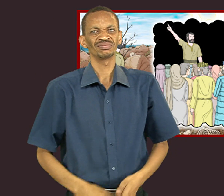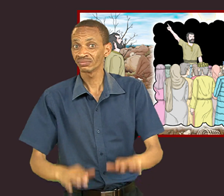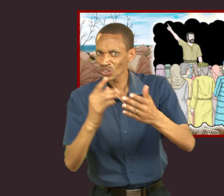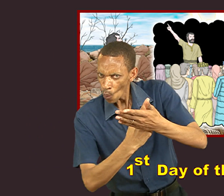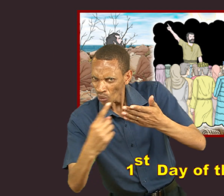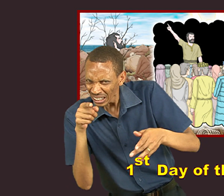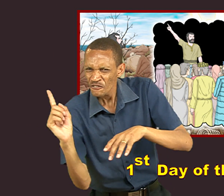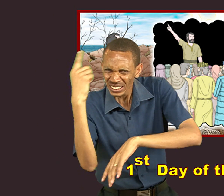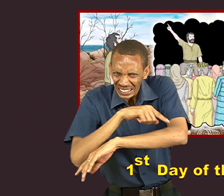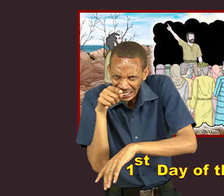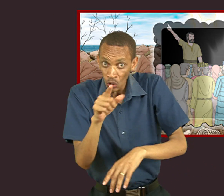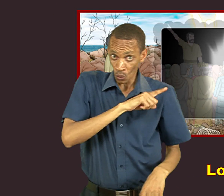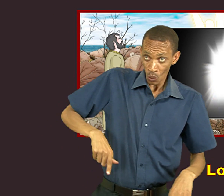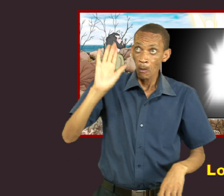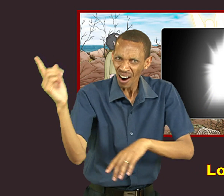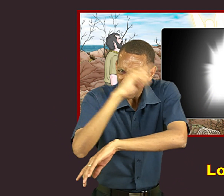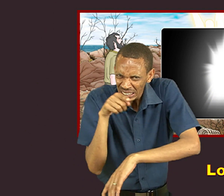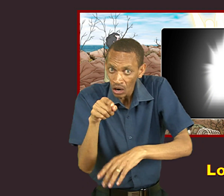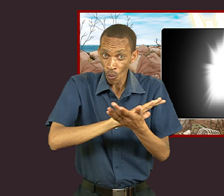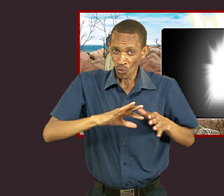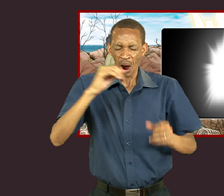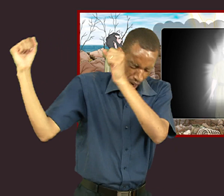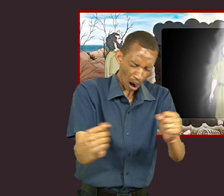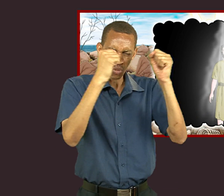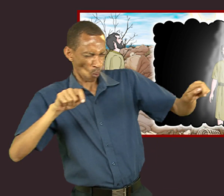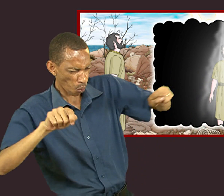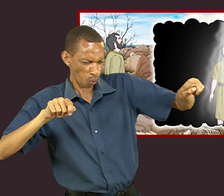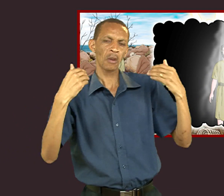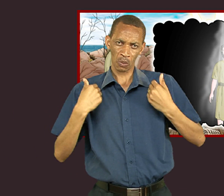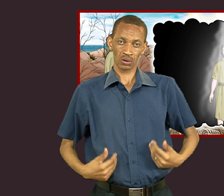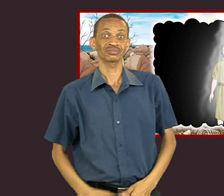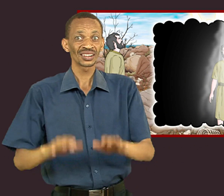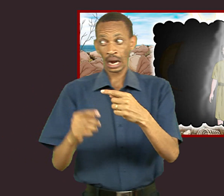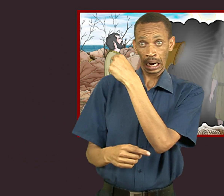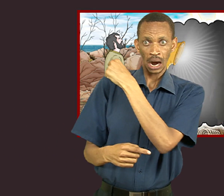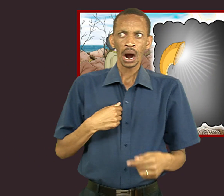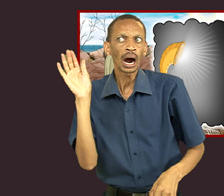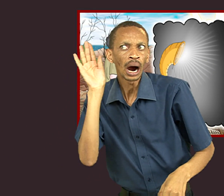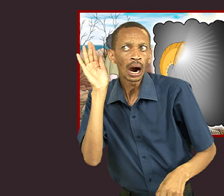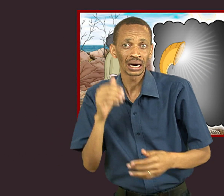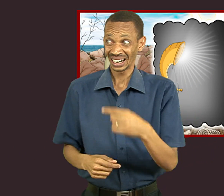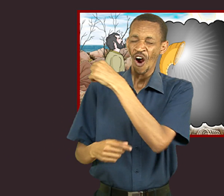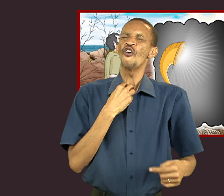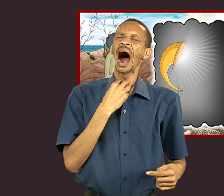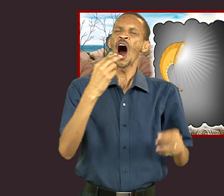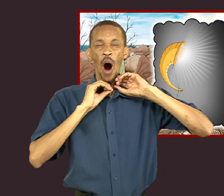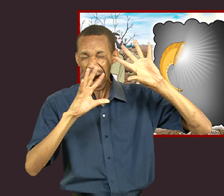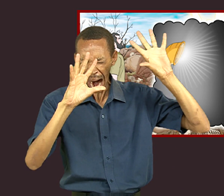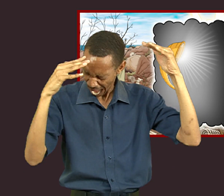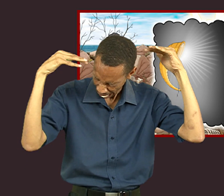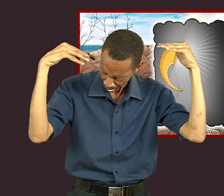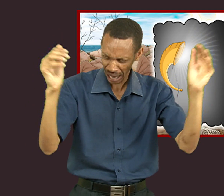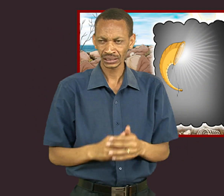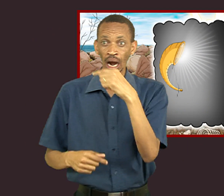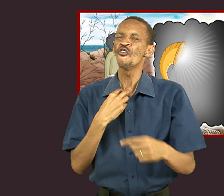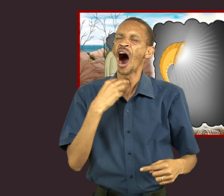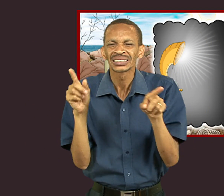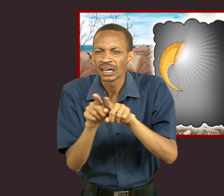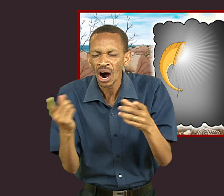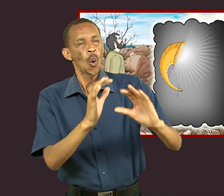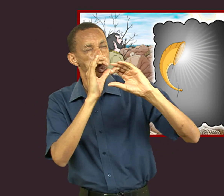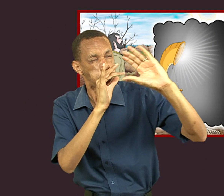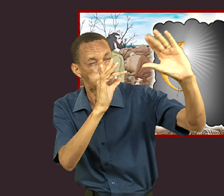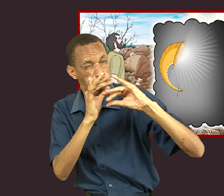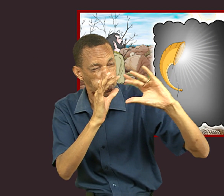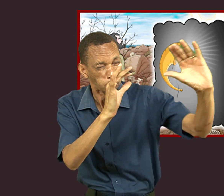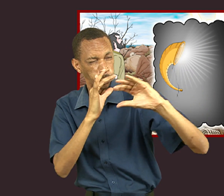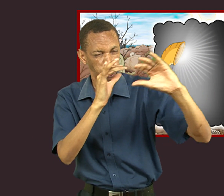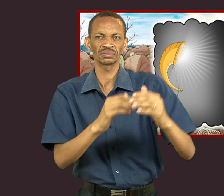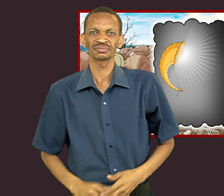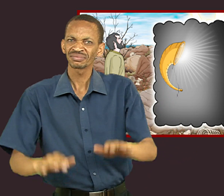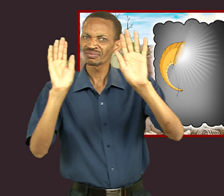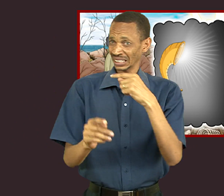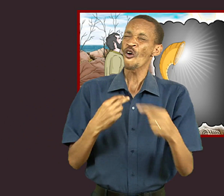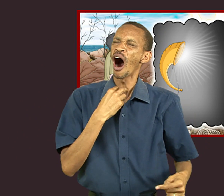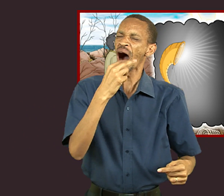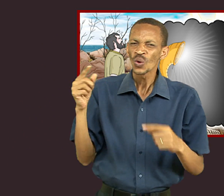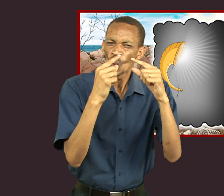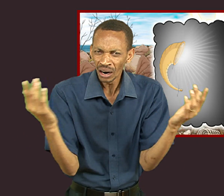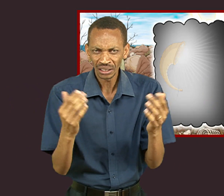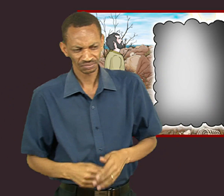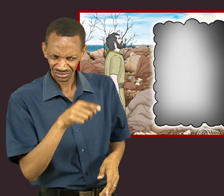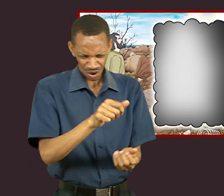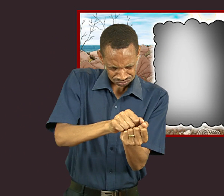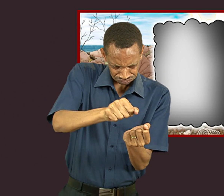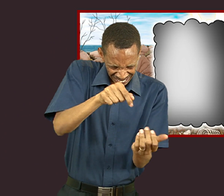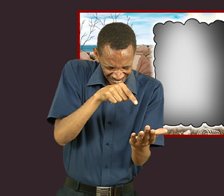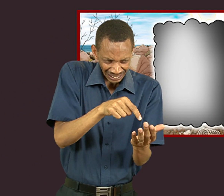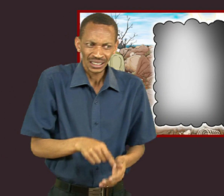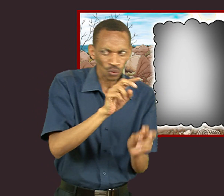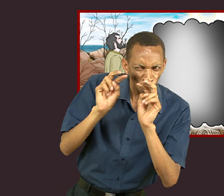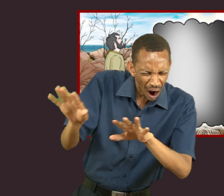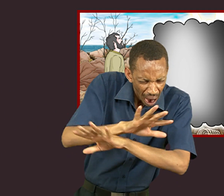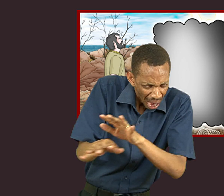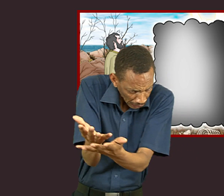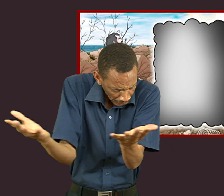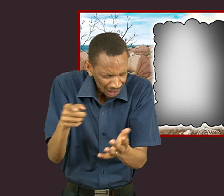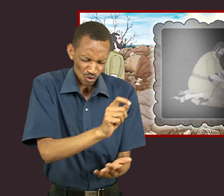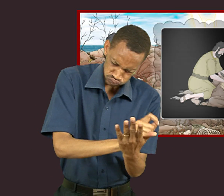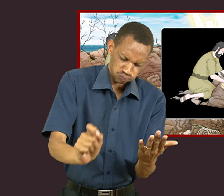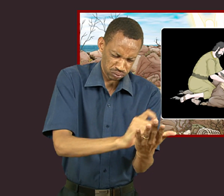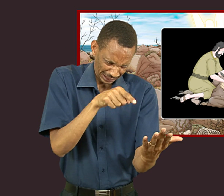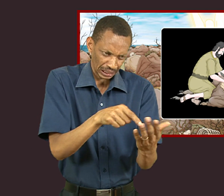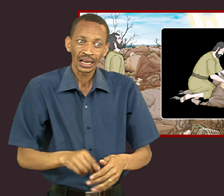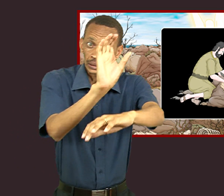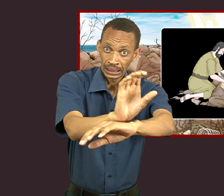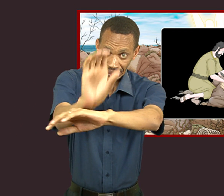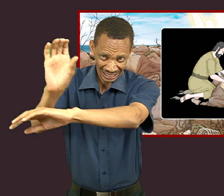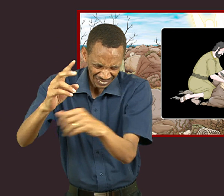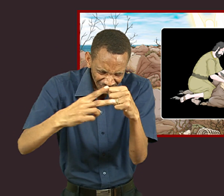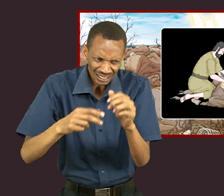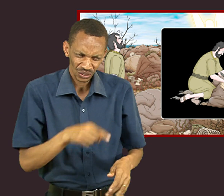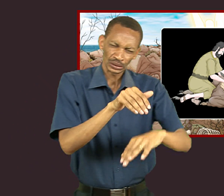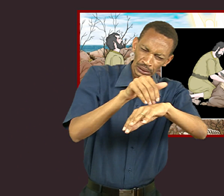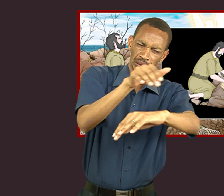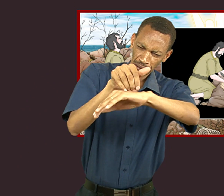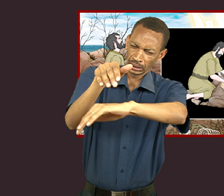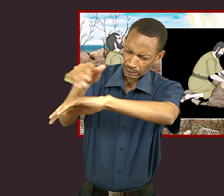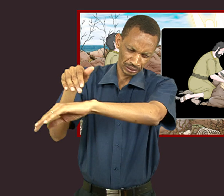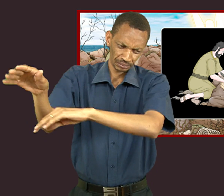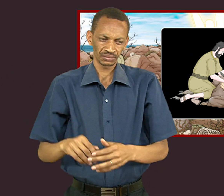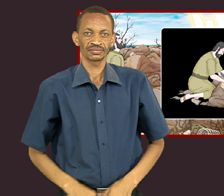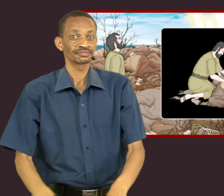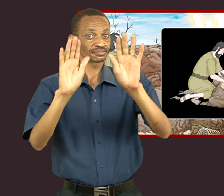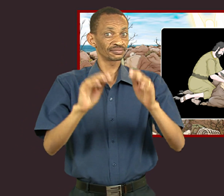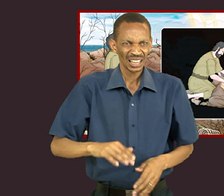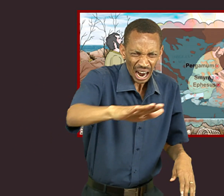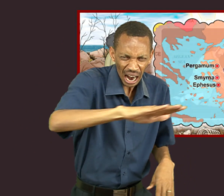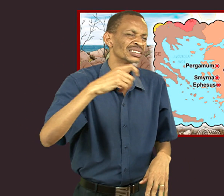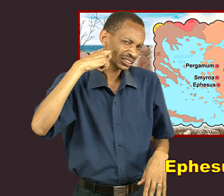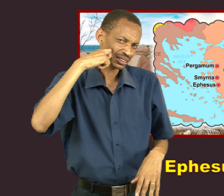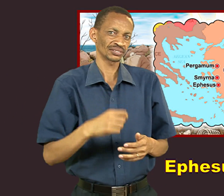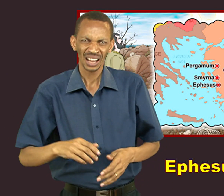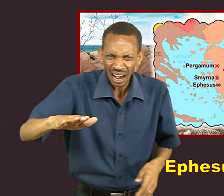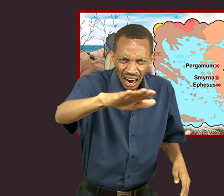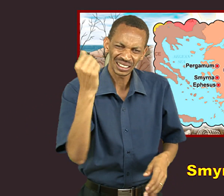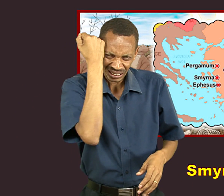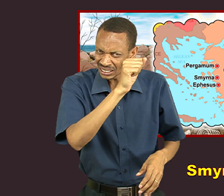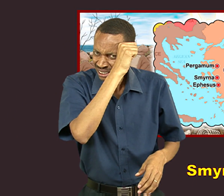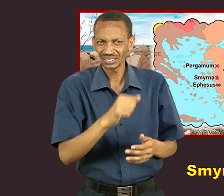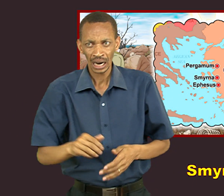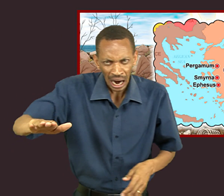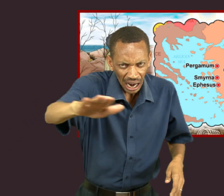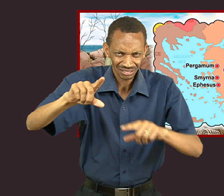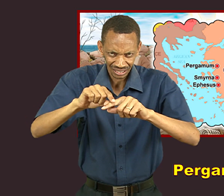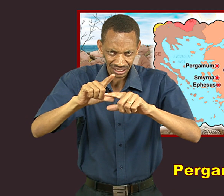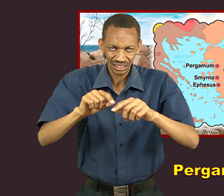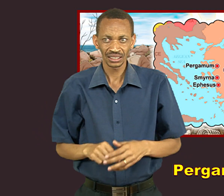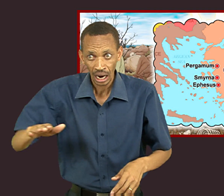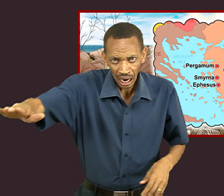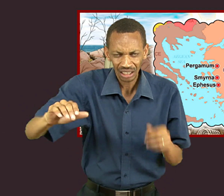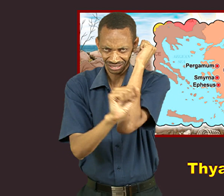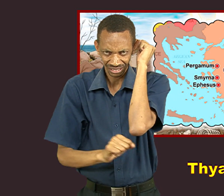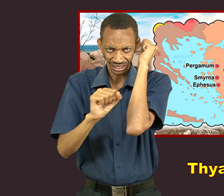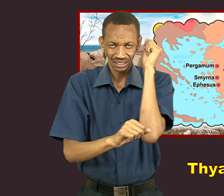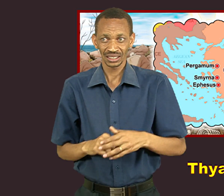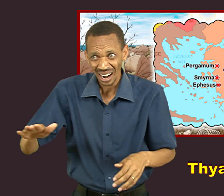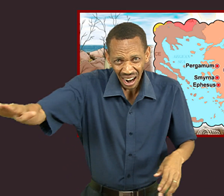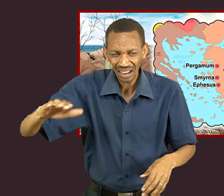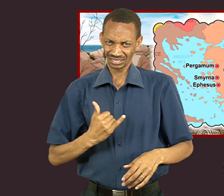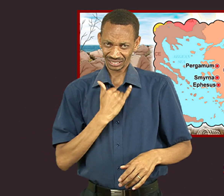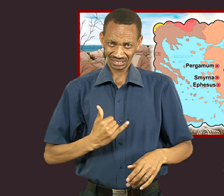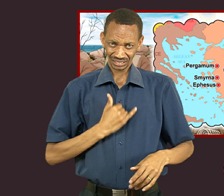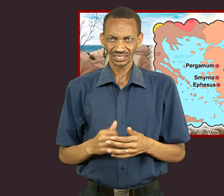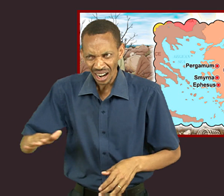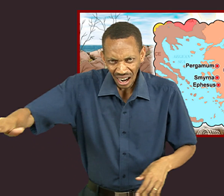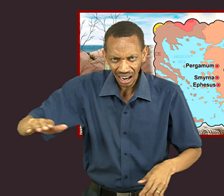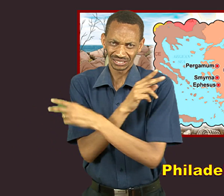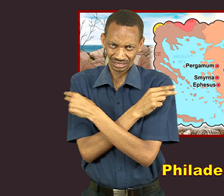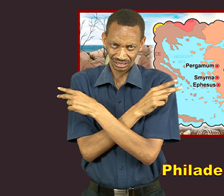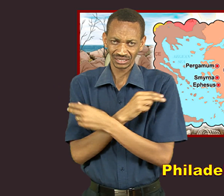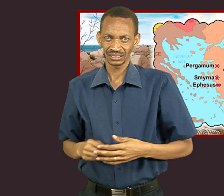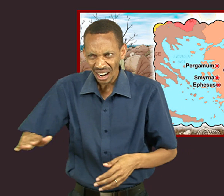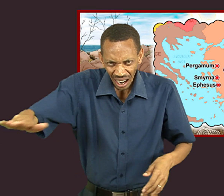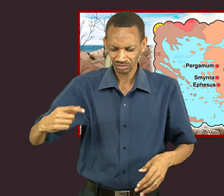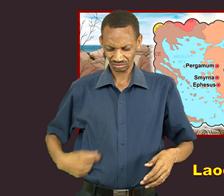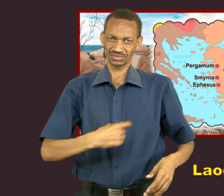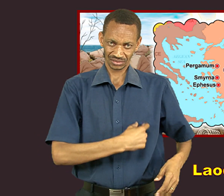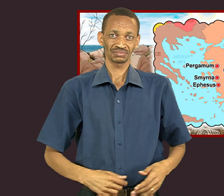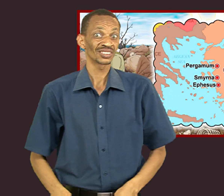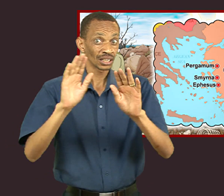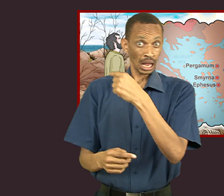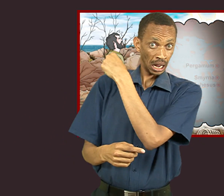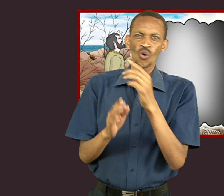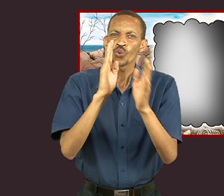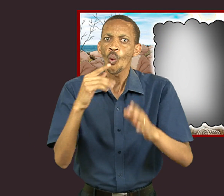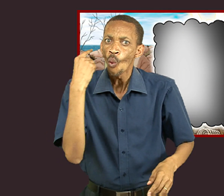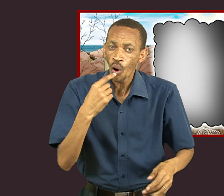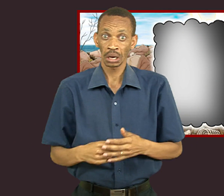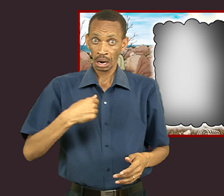On the Lord’s day I was in the Spirit, and I heard behind me a loud voice like a trumpet, saying, “Write on a scroll what you see and send it to the seven churches: to Ephesus, Smyrna, Pergamum, Thyatira, Sardis, Philadelphia, and Laodicea.”